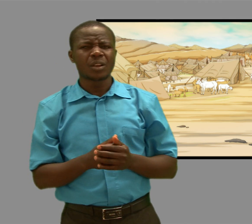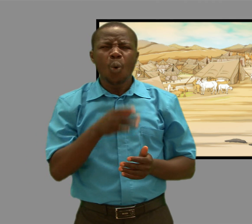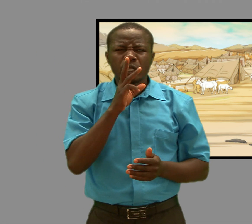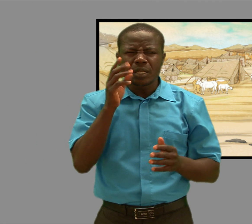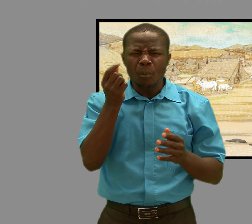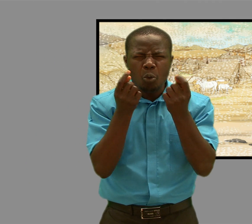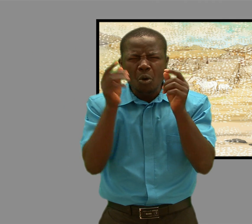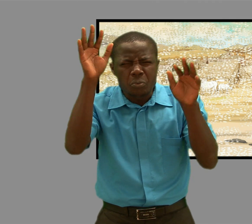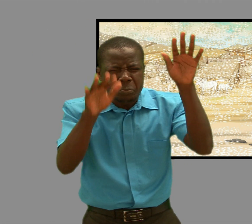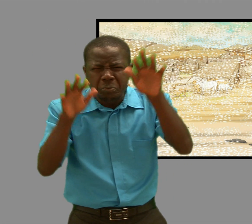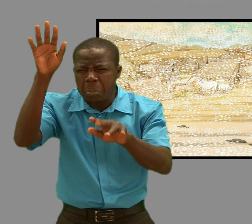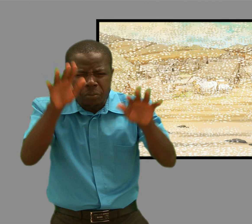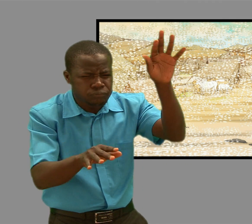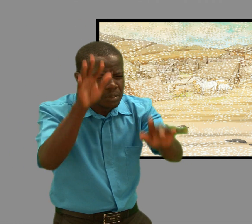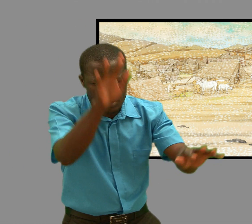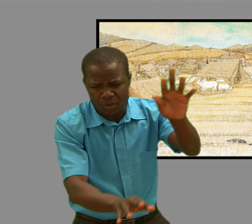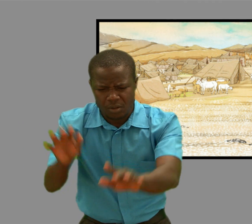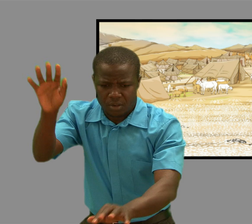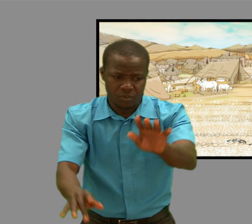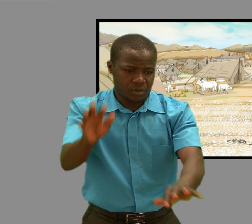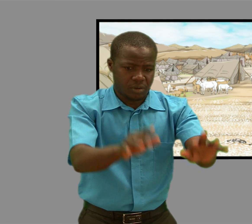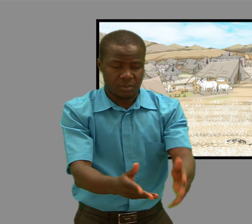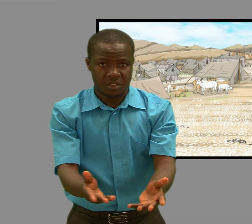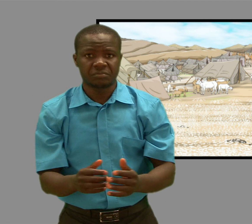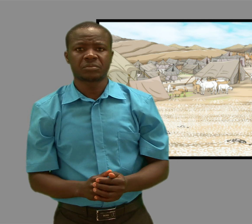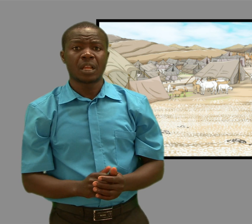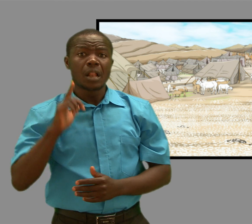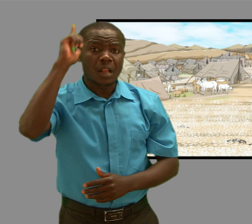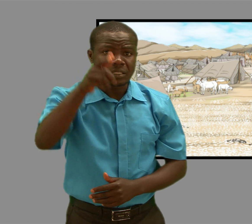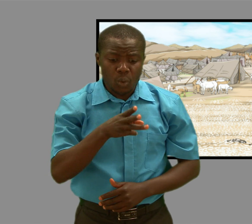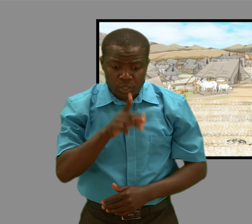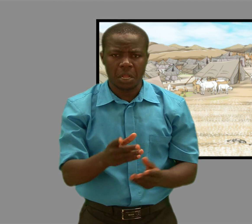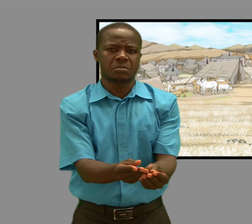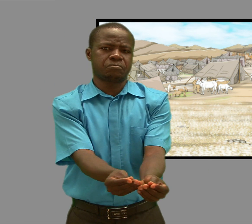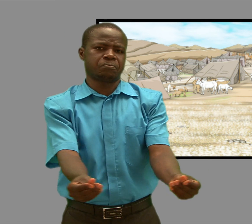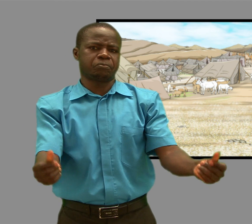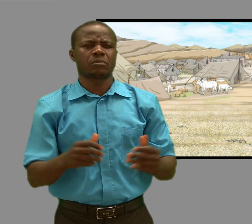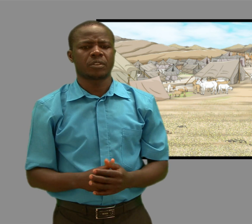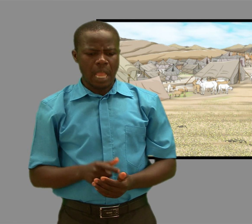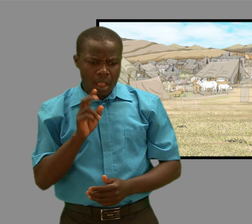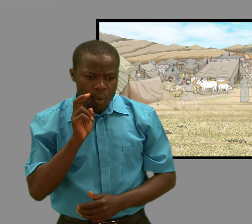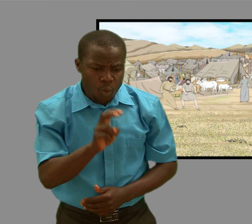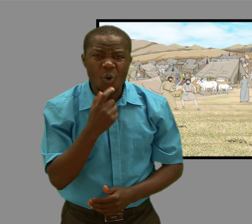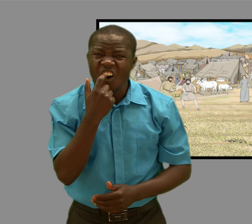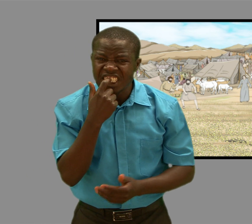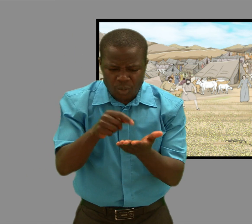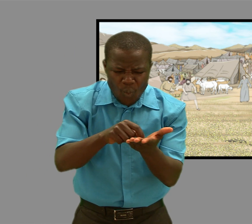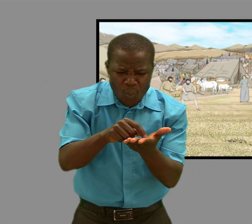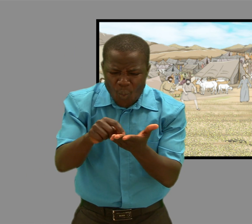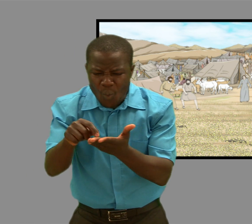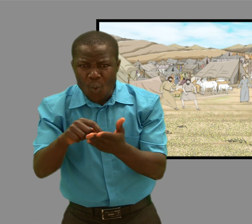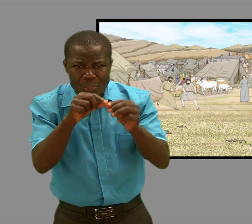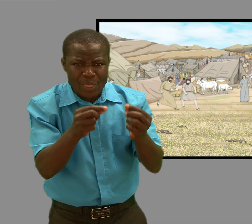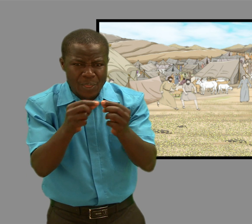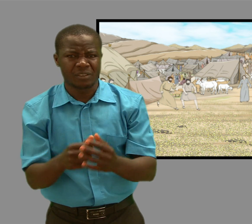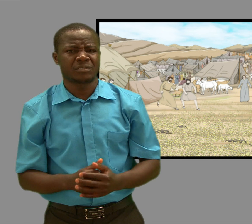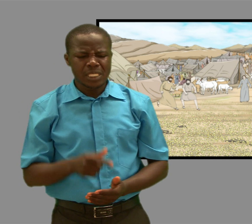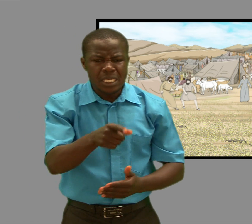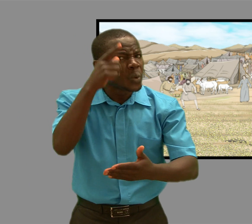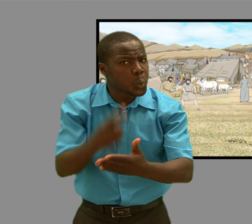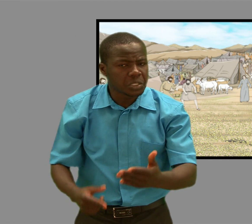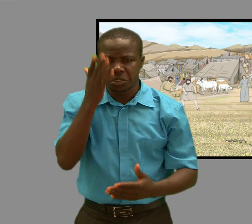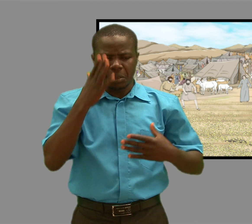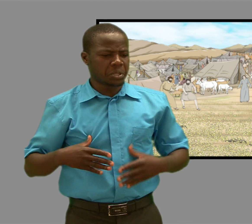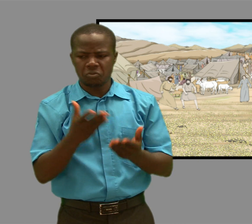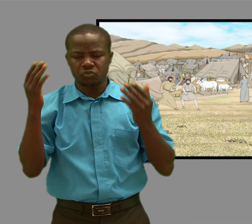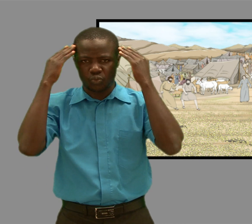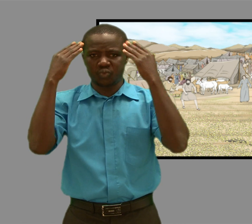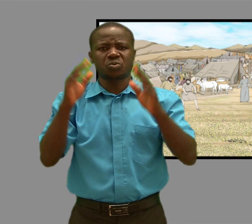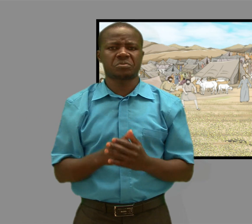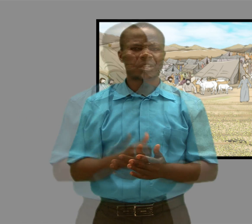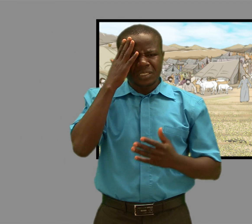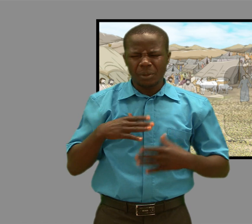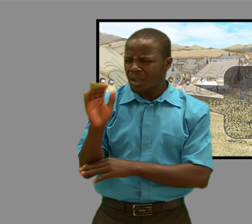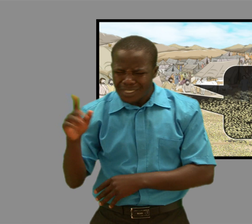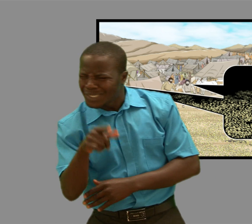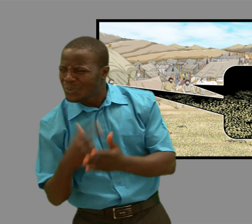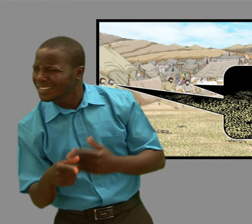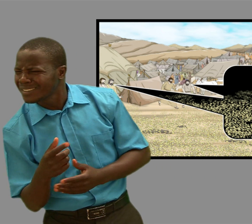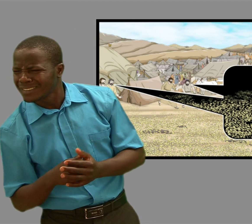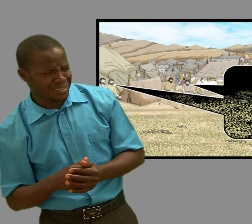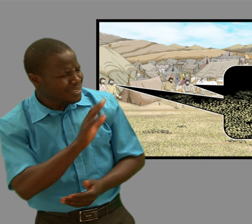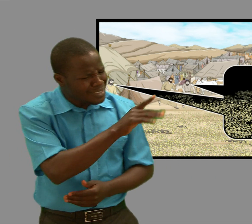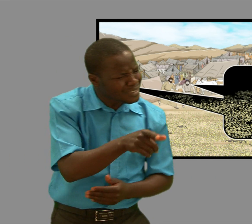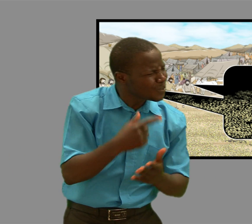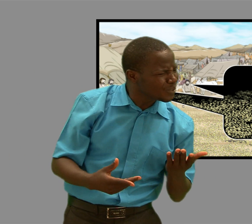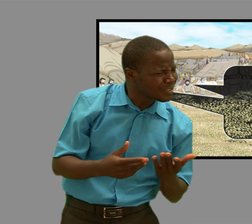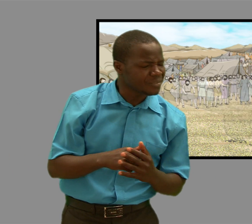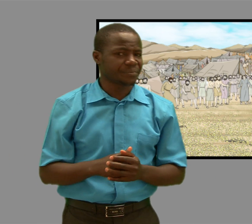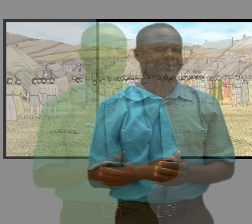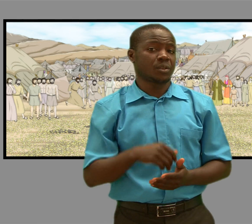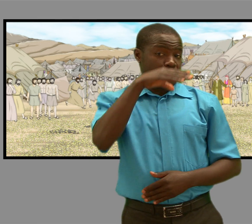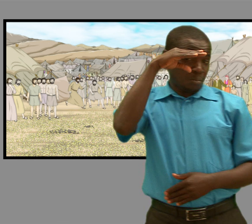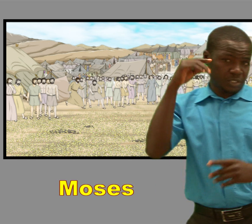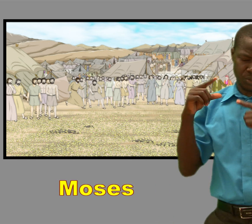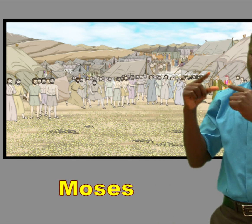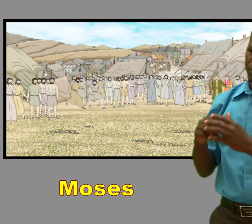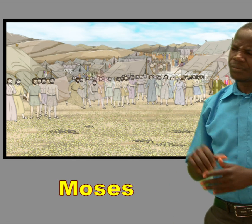When the layer of dew had evaporated, there were thin flakes on the desert floor, as fine as frost on the ground. When the Israelites saw it, they asked one another, “What is it?” For they did not know what it was.